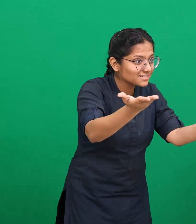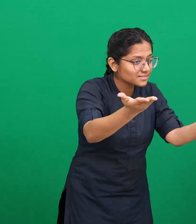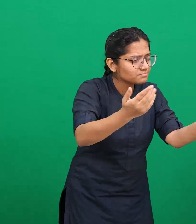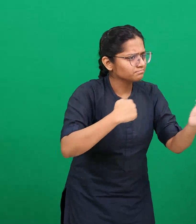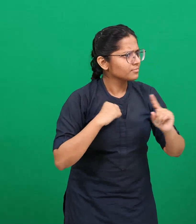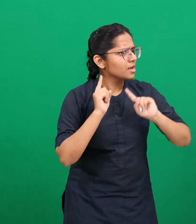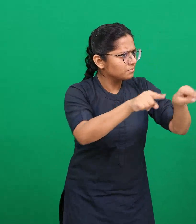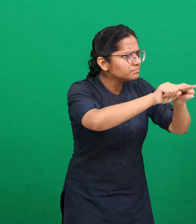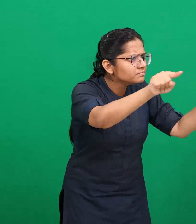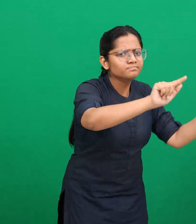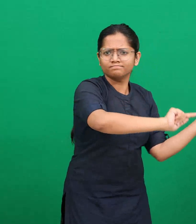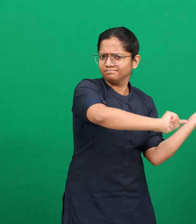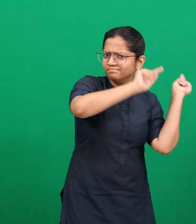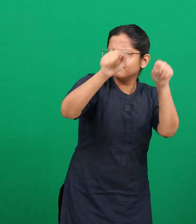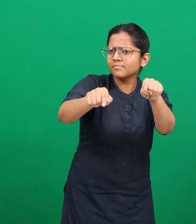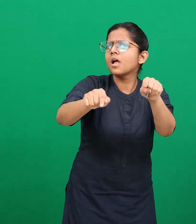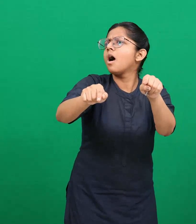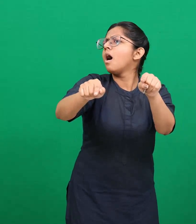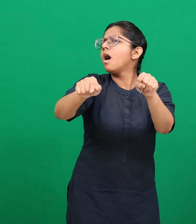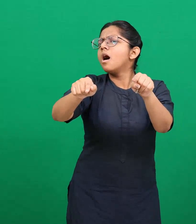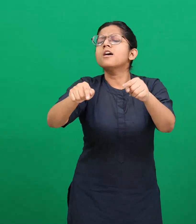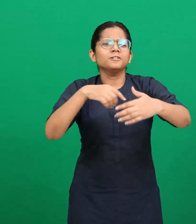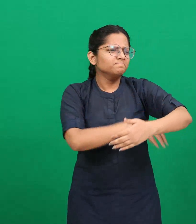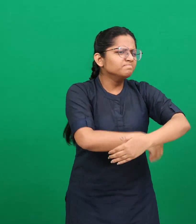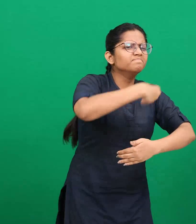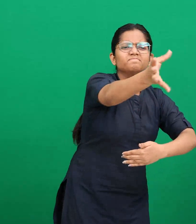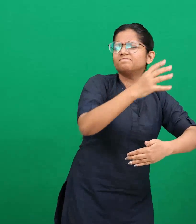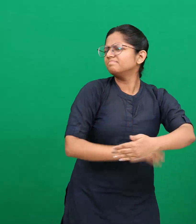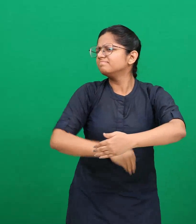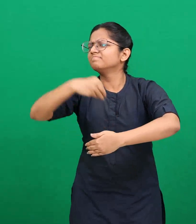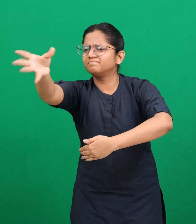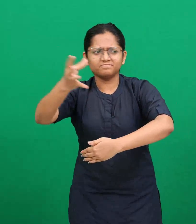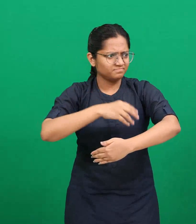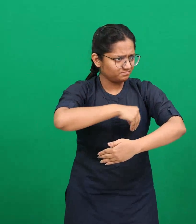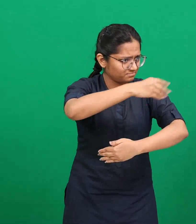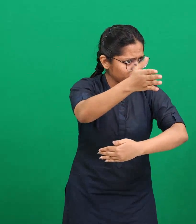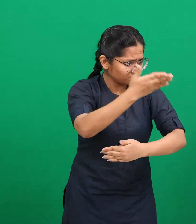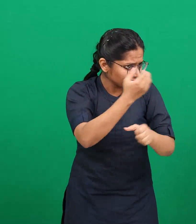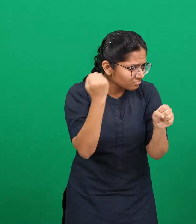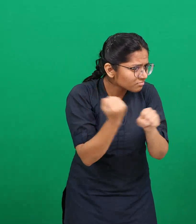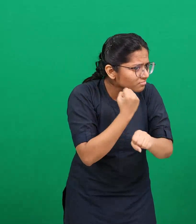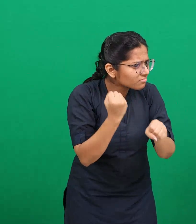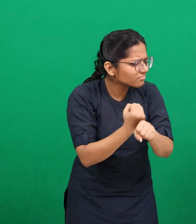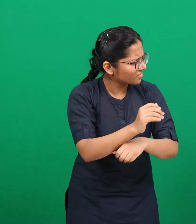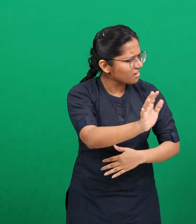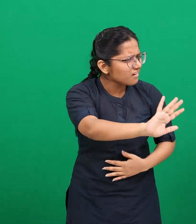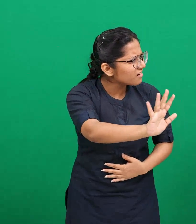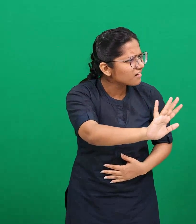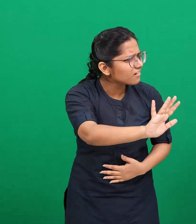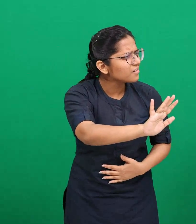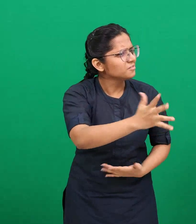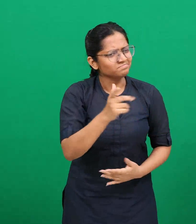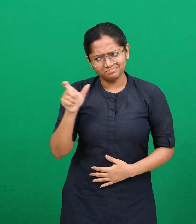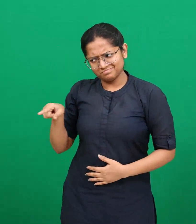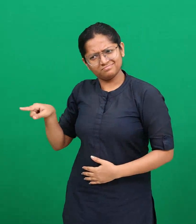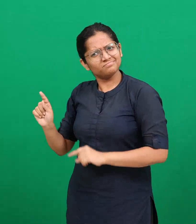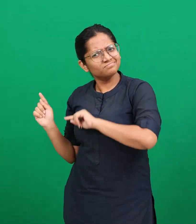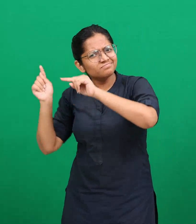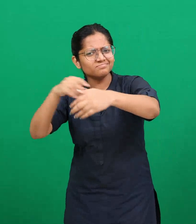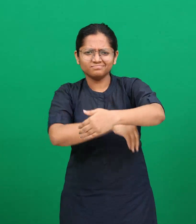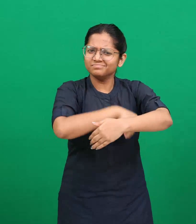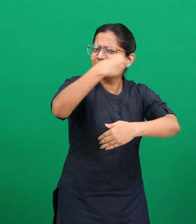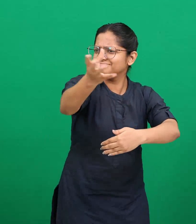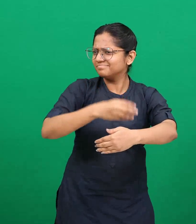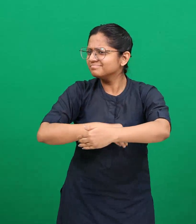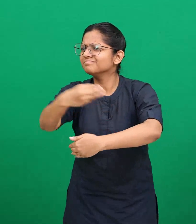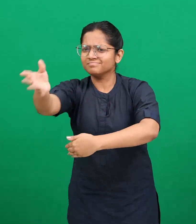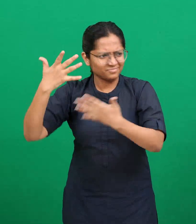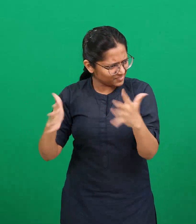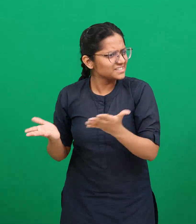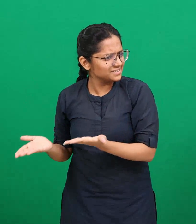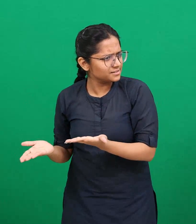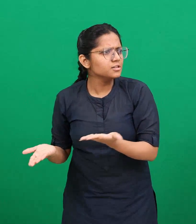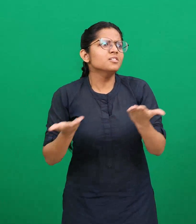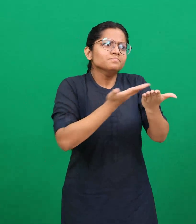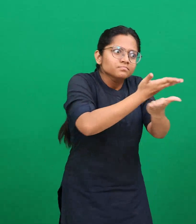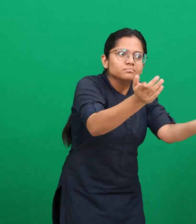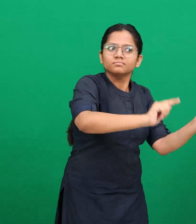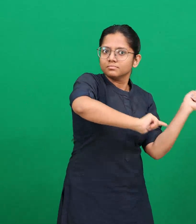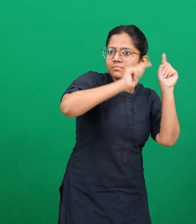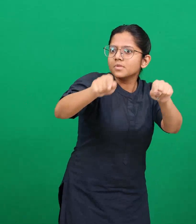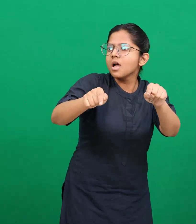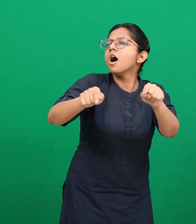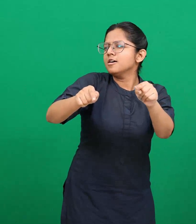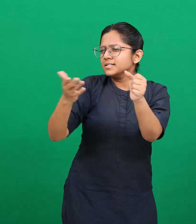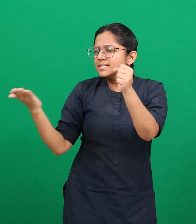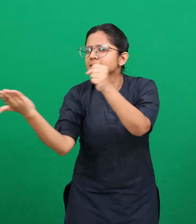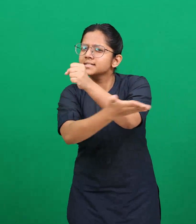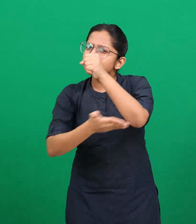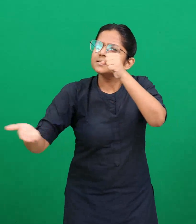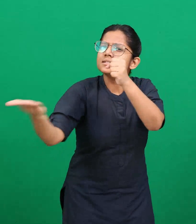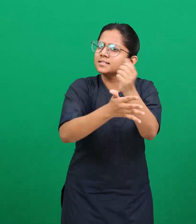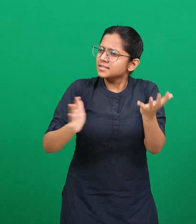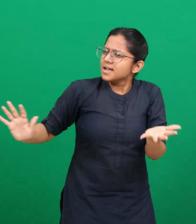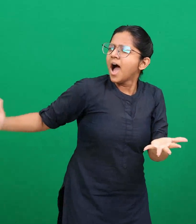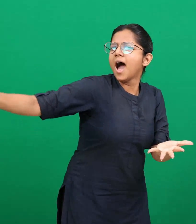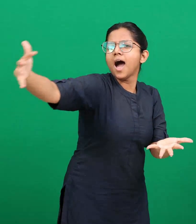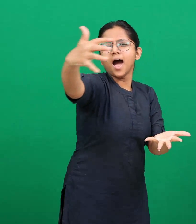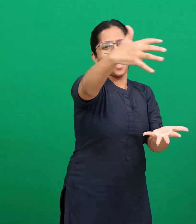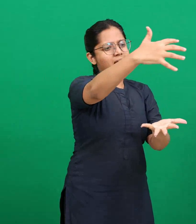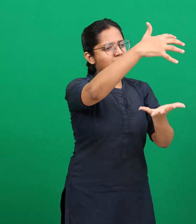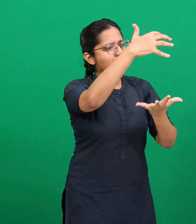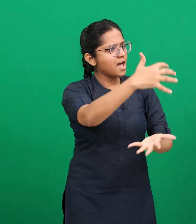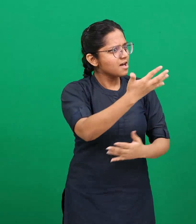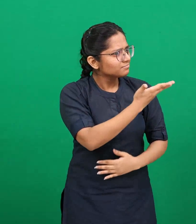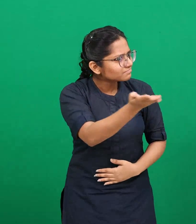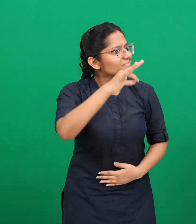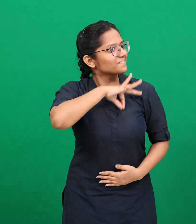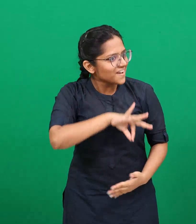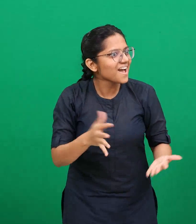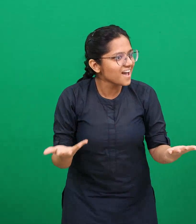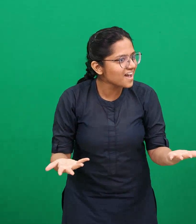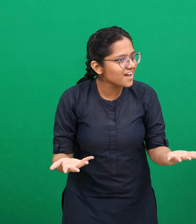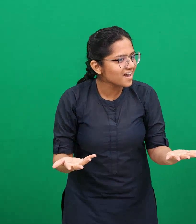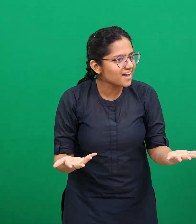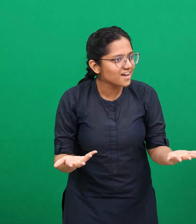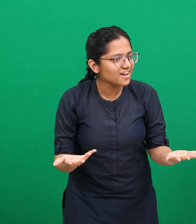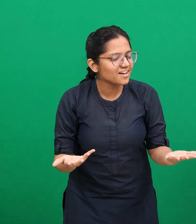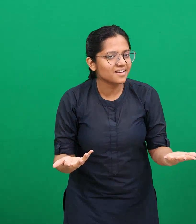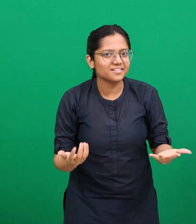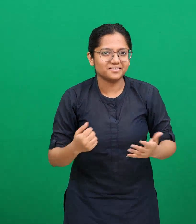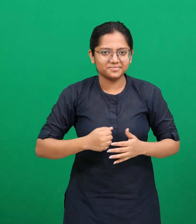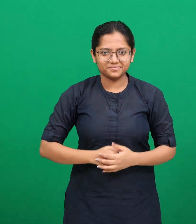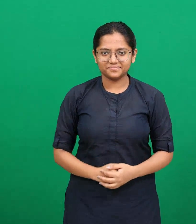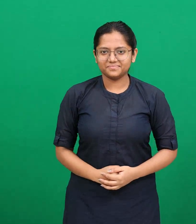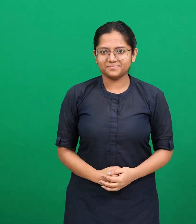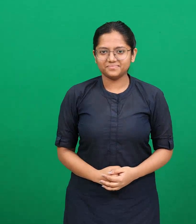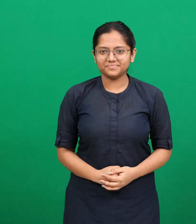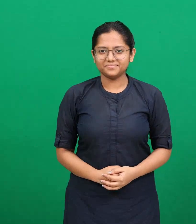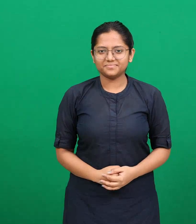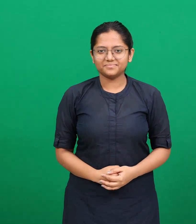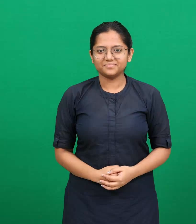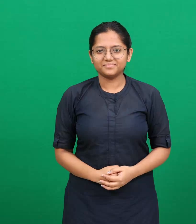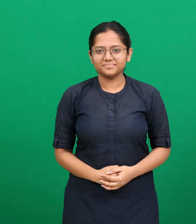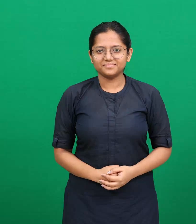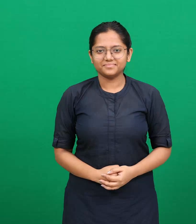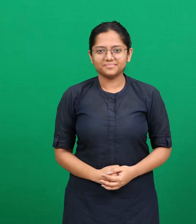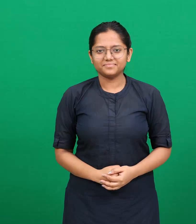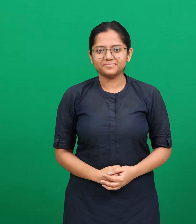others have done the hard work, and now you have taken up their labor."